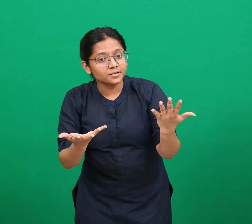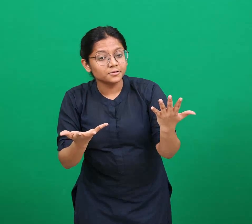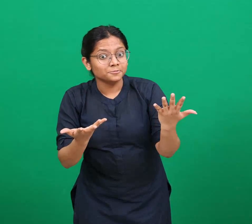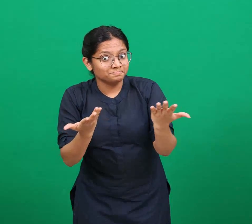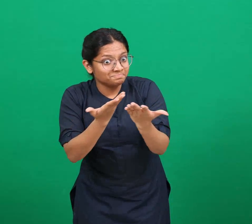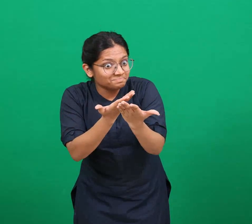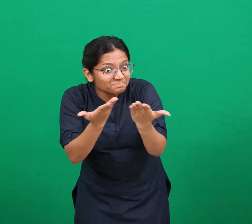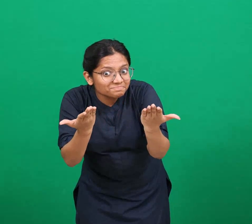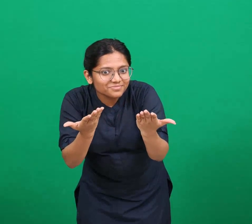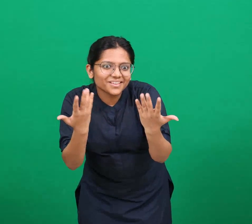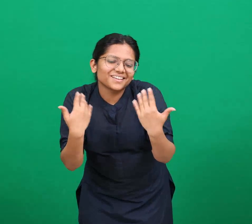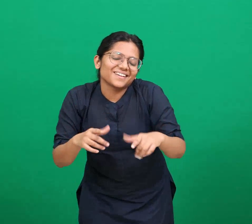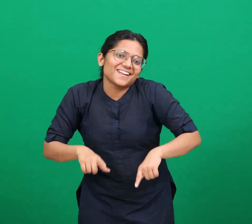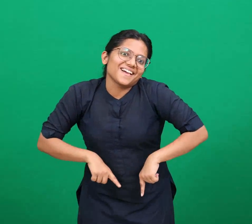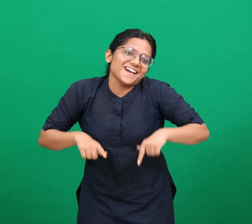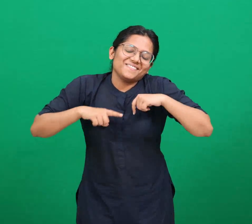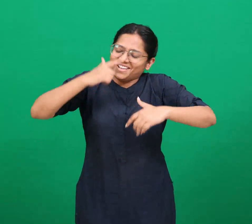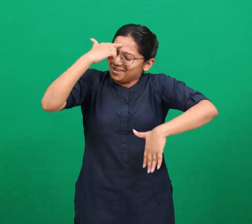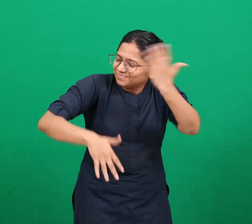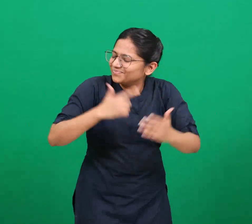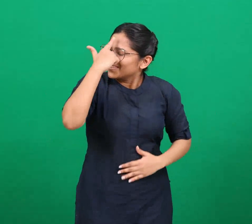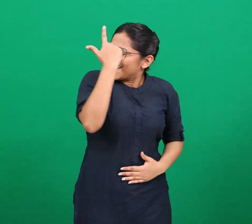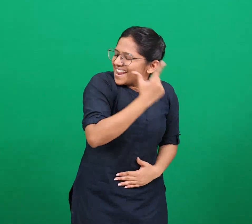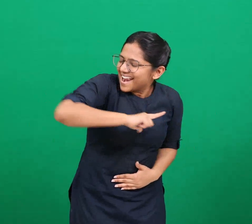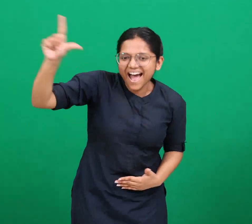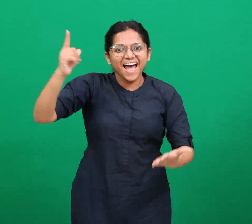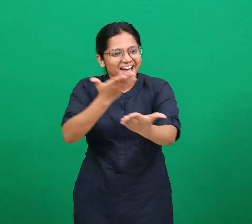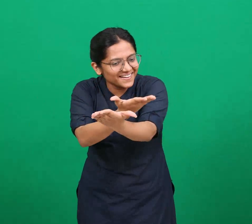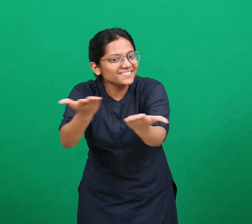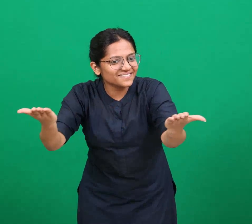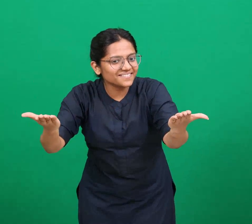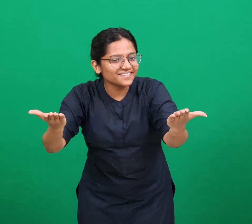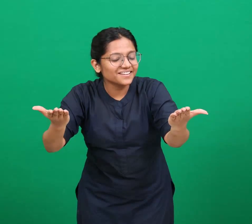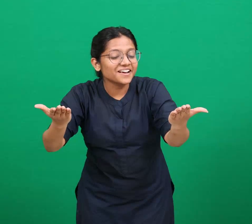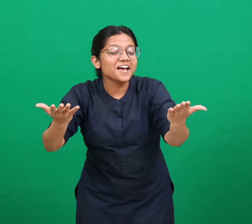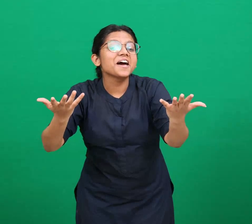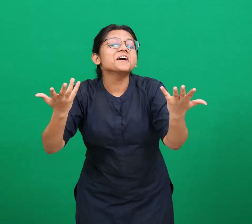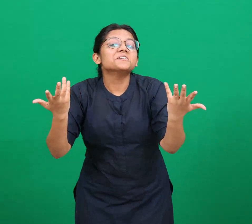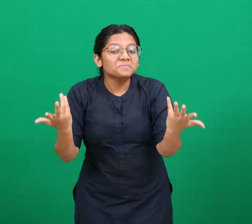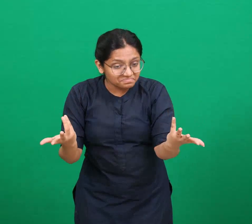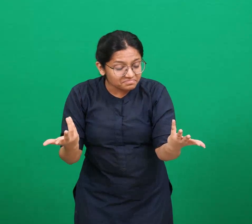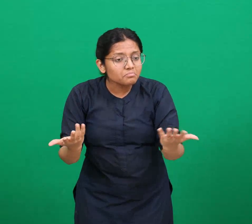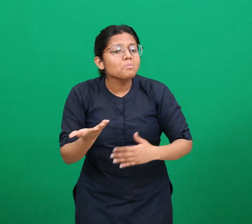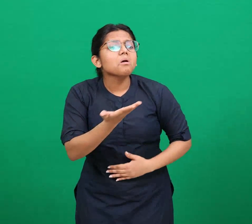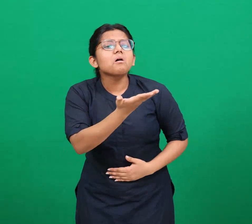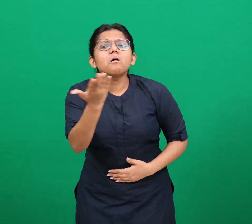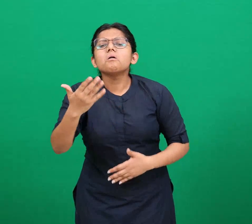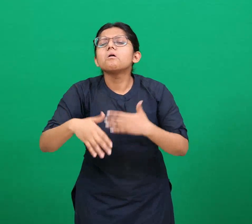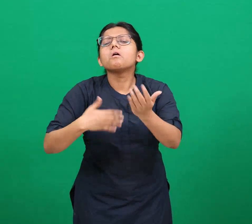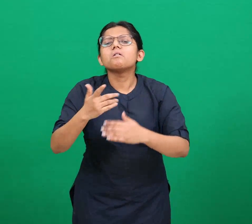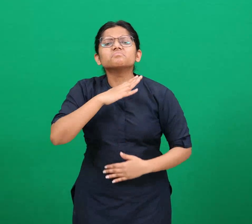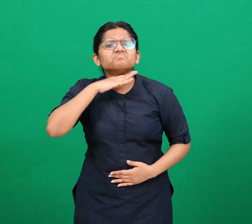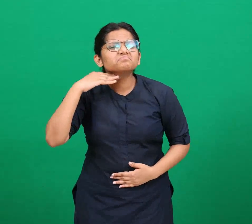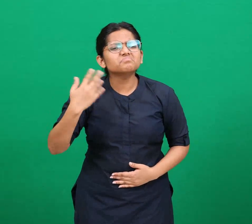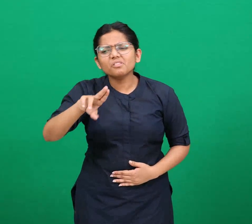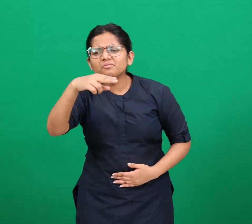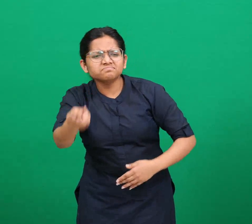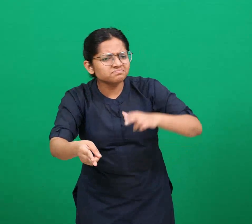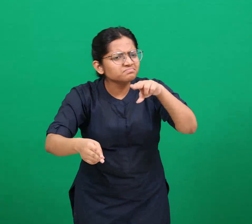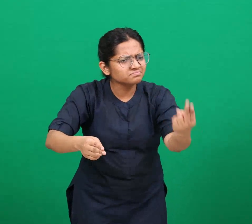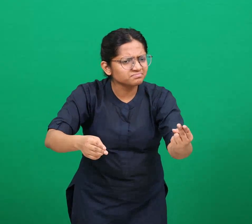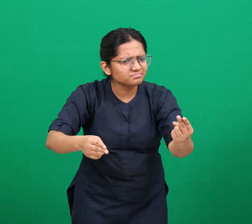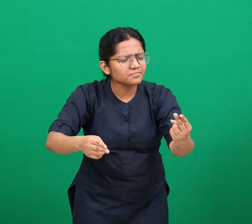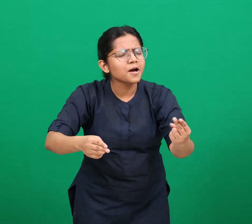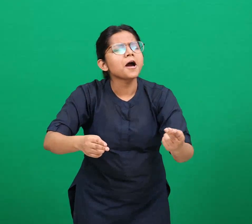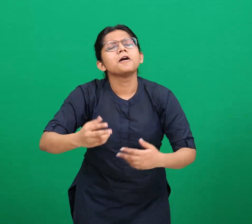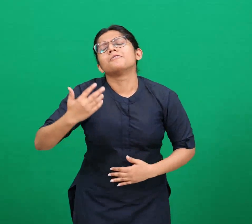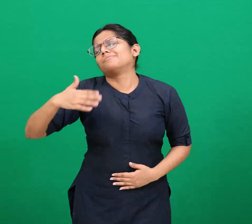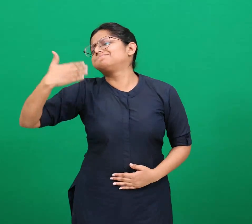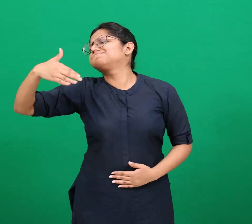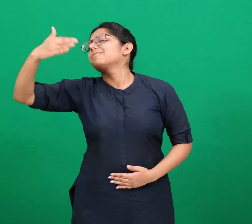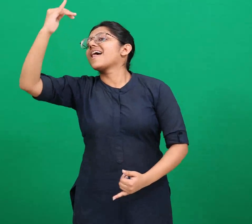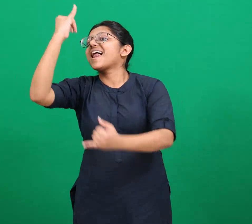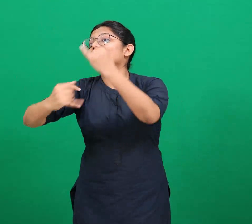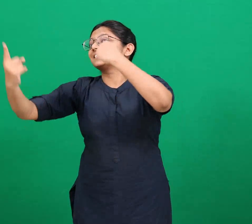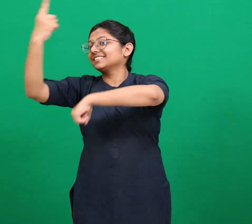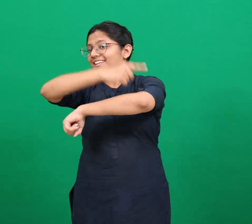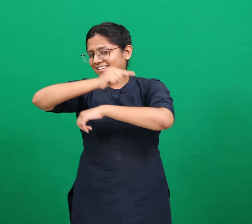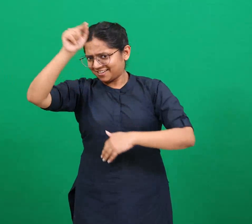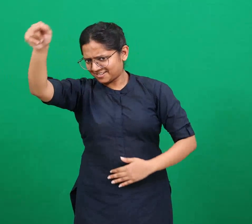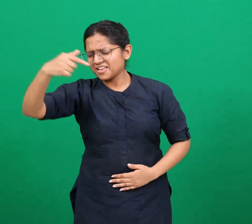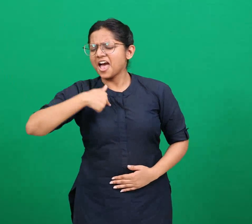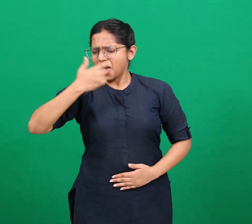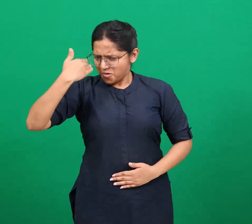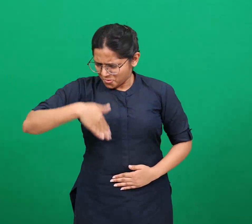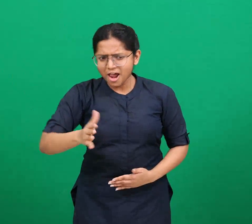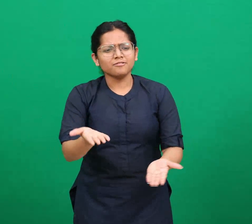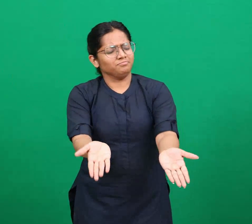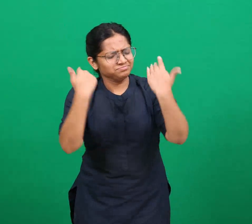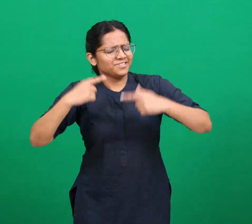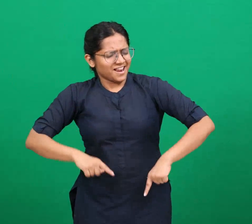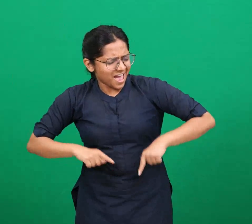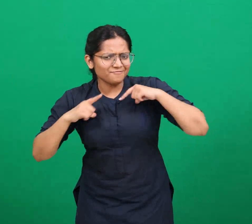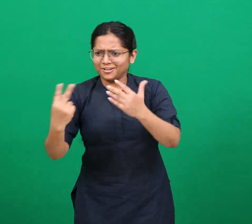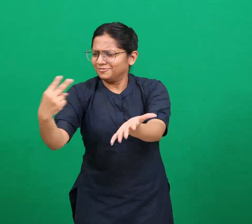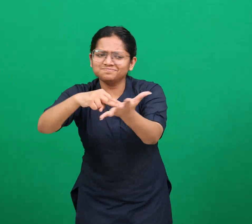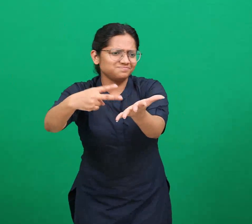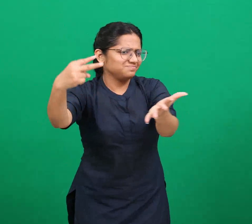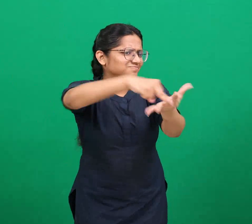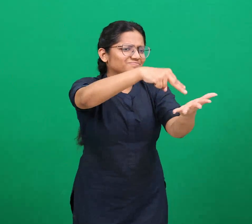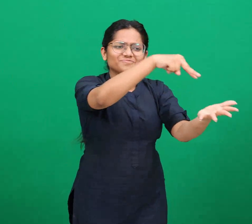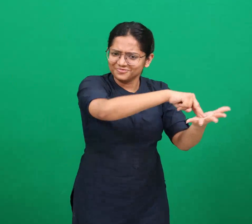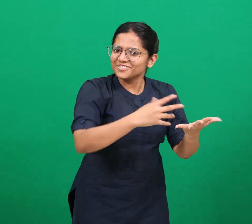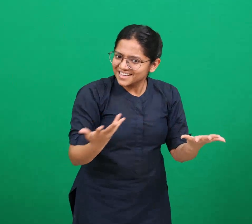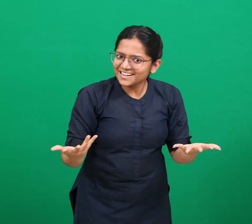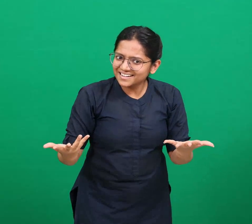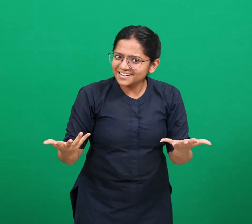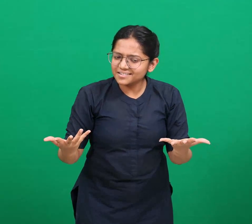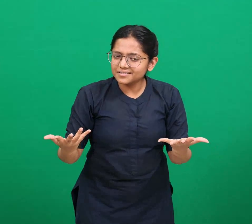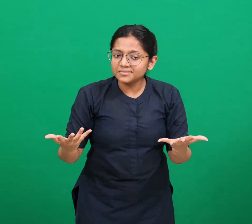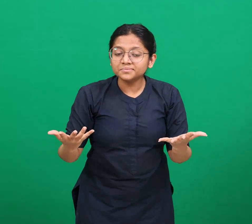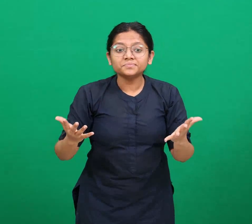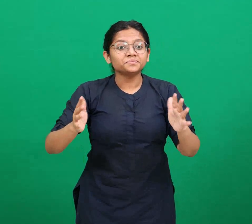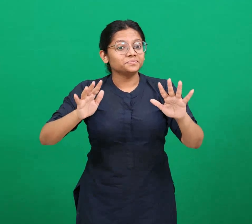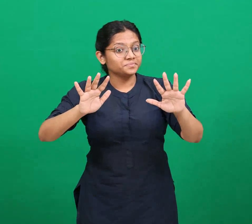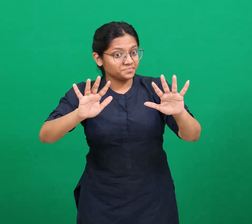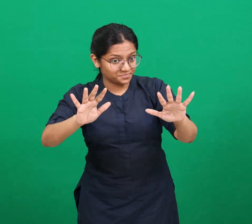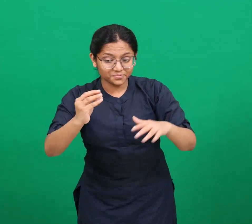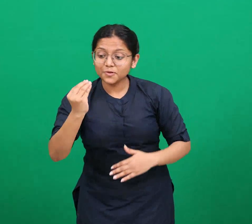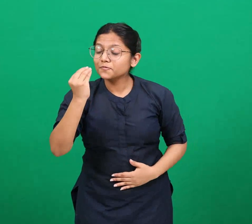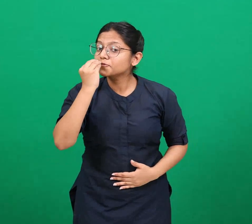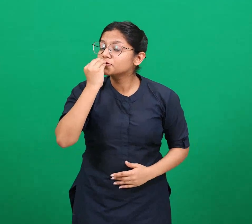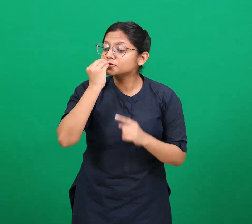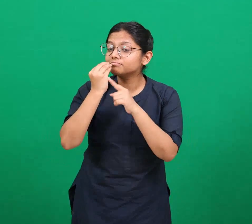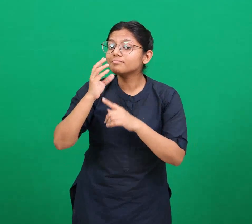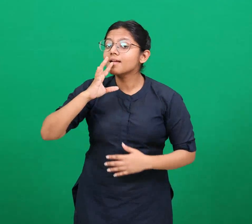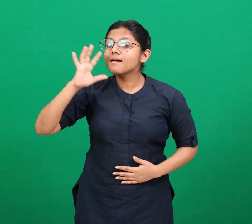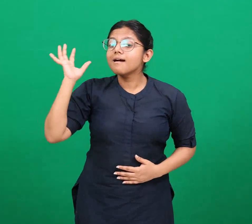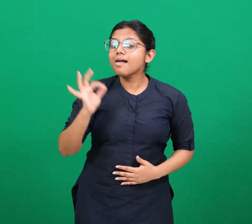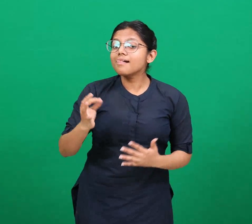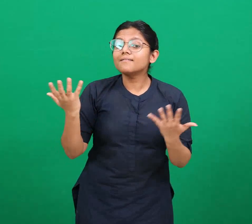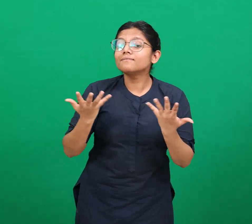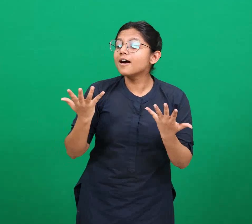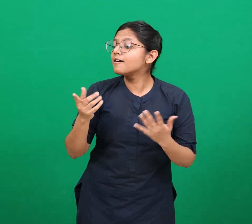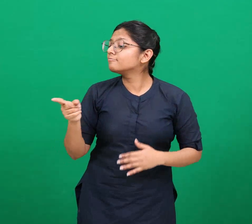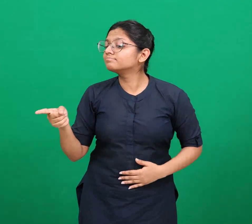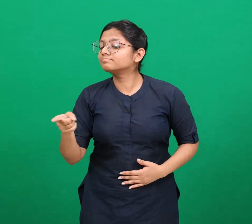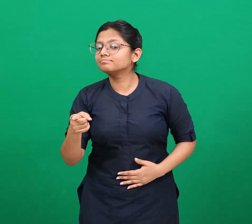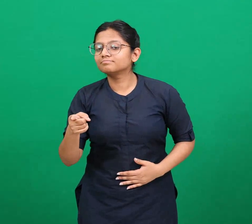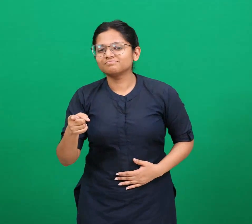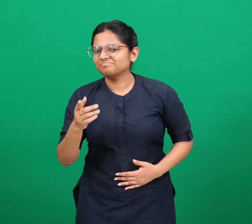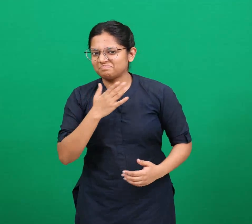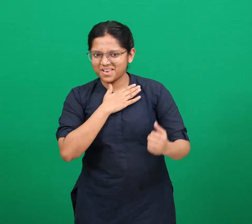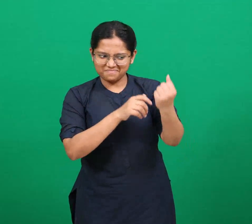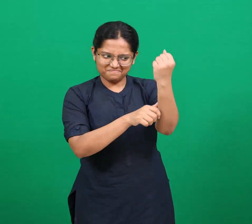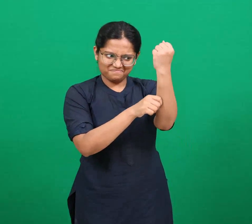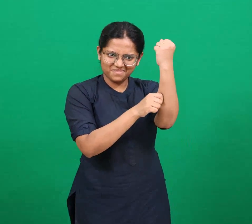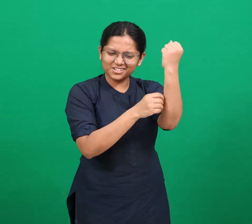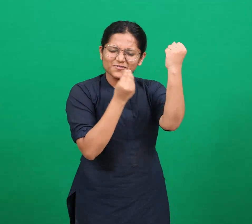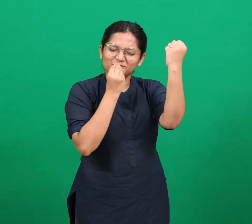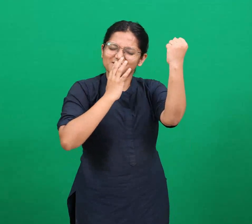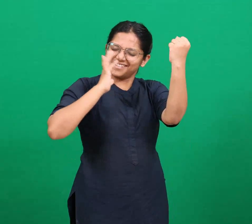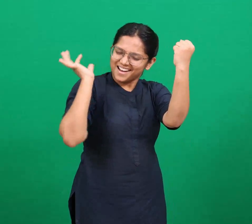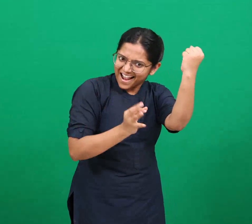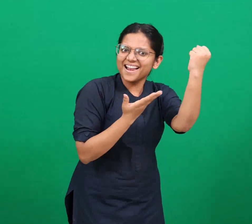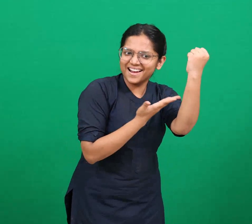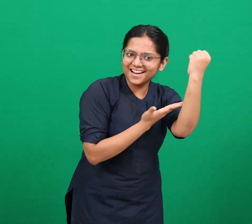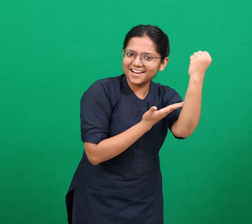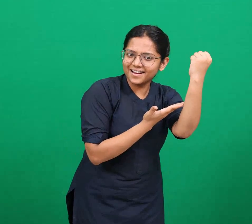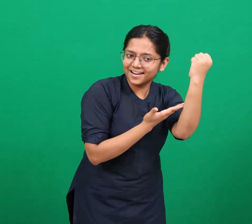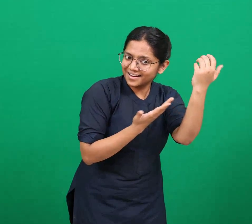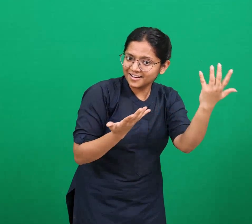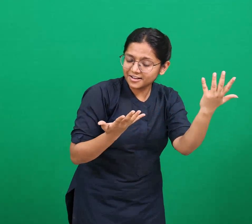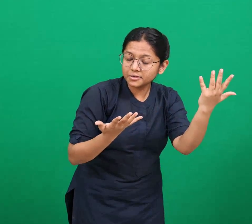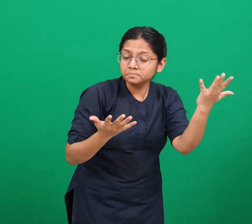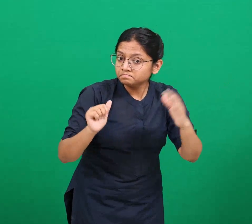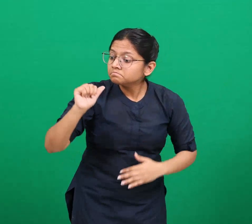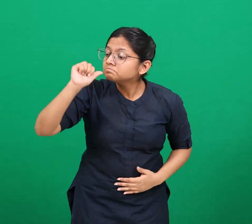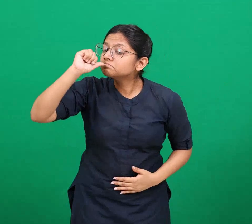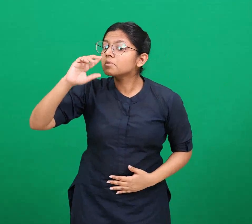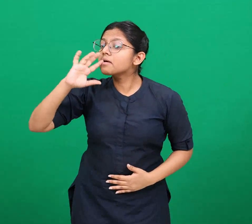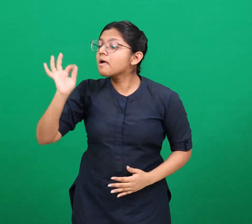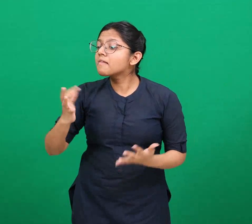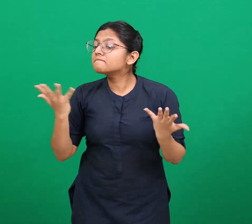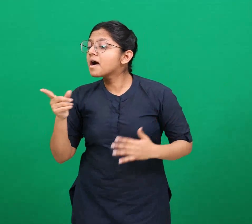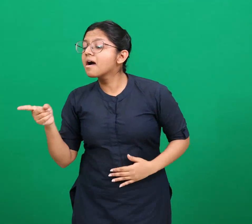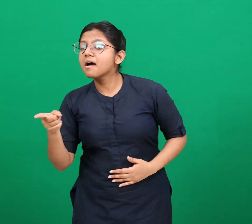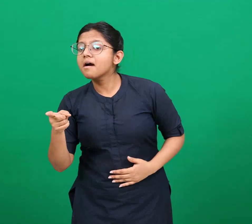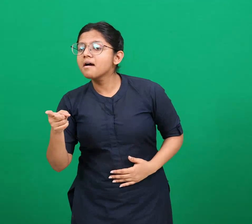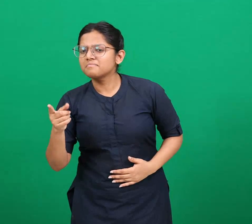Whoever eats My flesh and drinks My blood has eternal life, and I will raise him up at the last day.